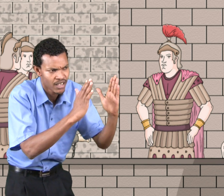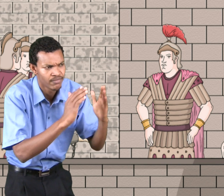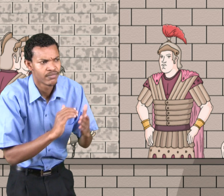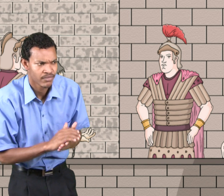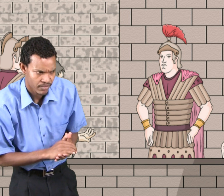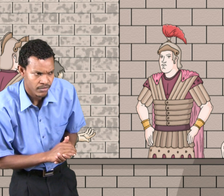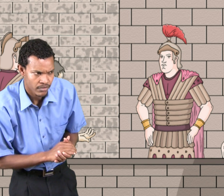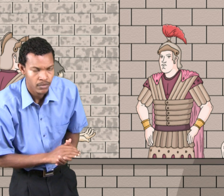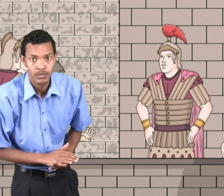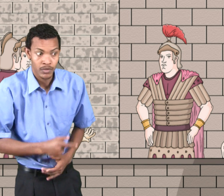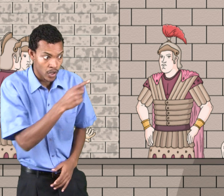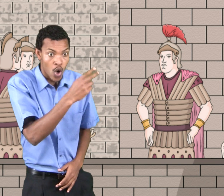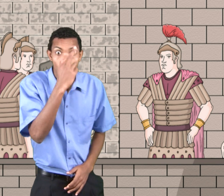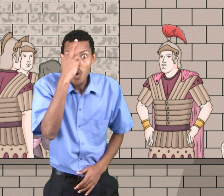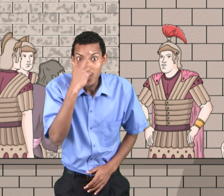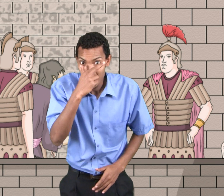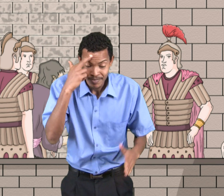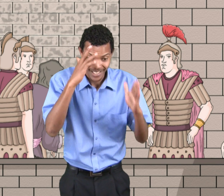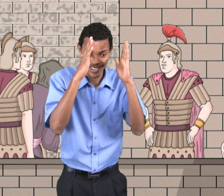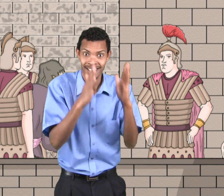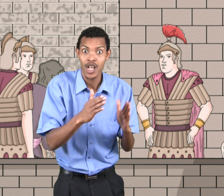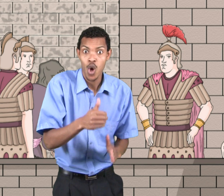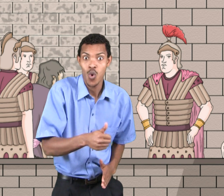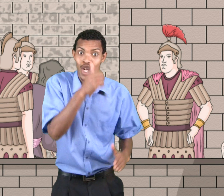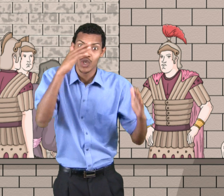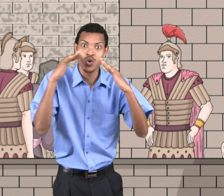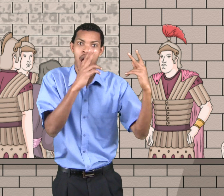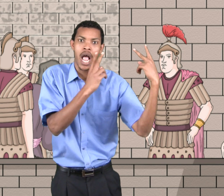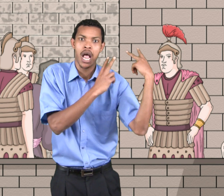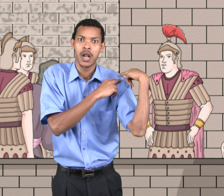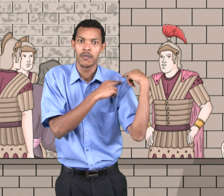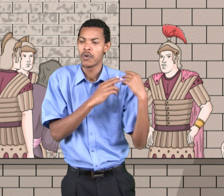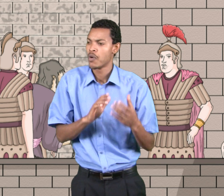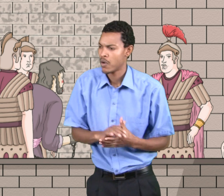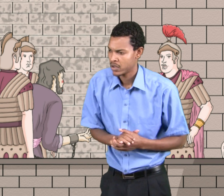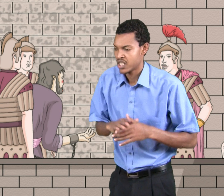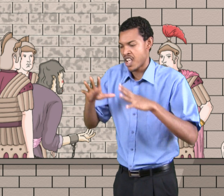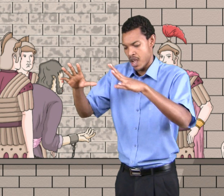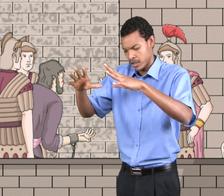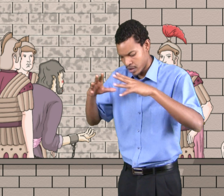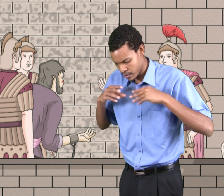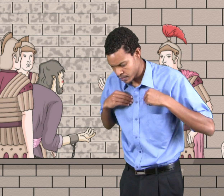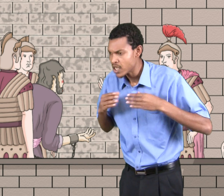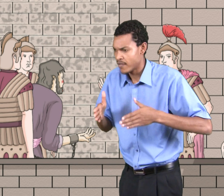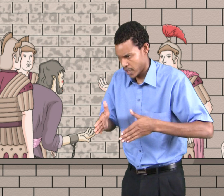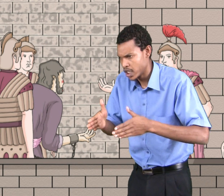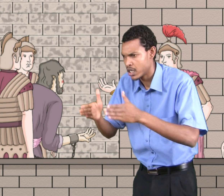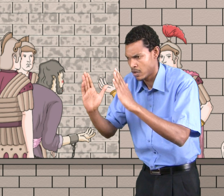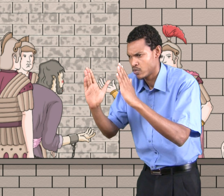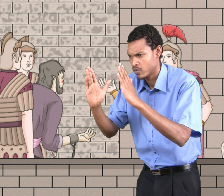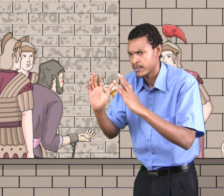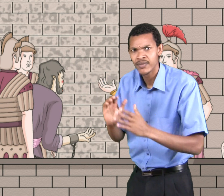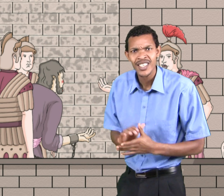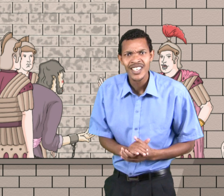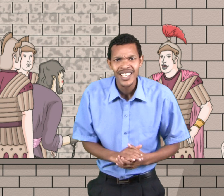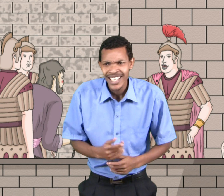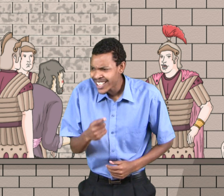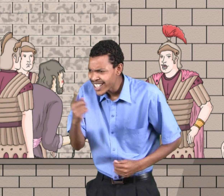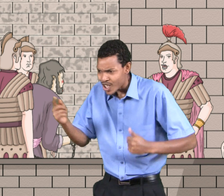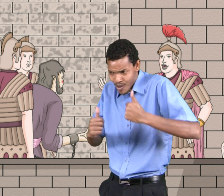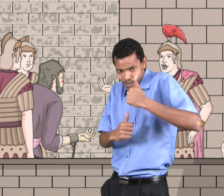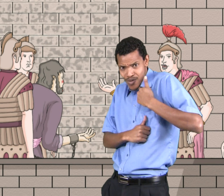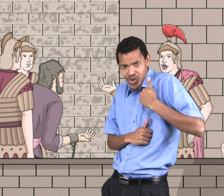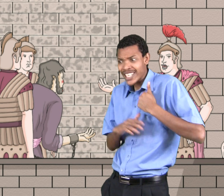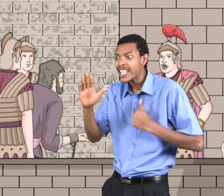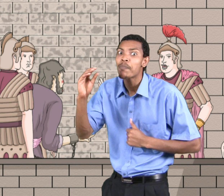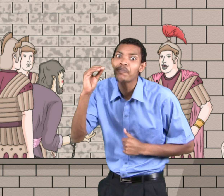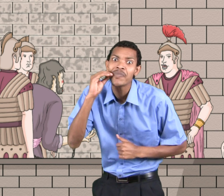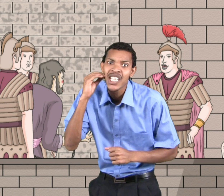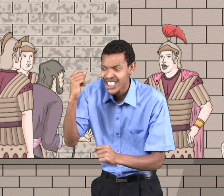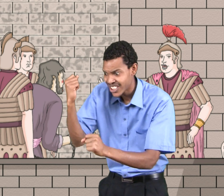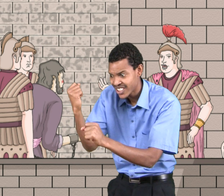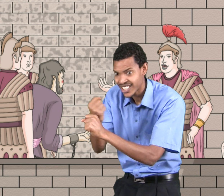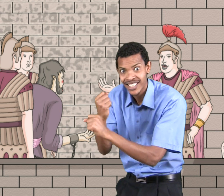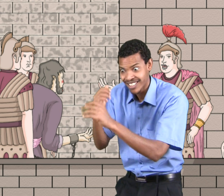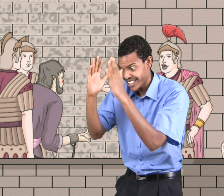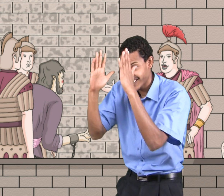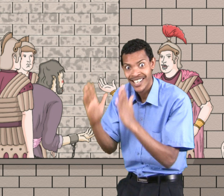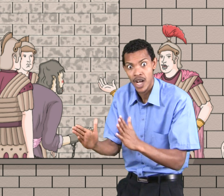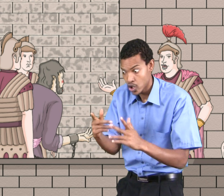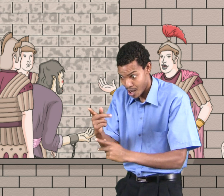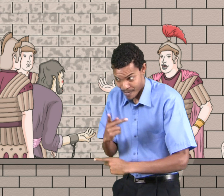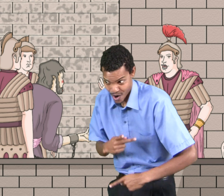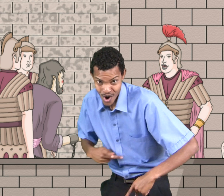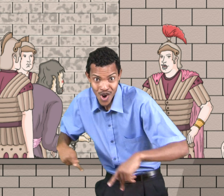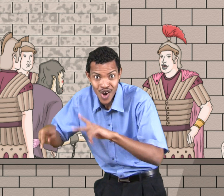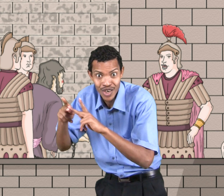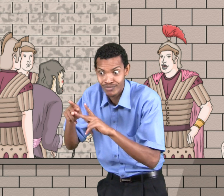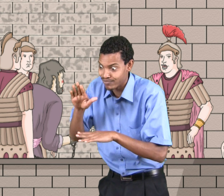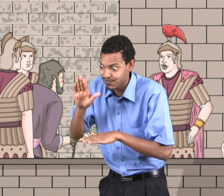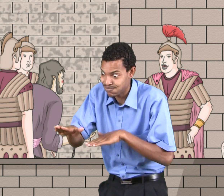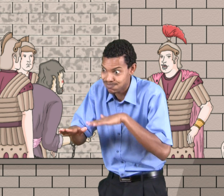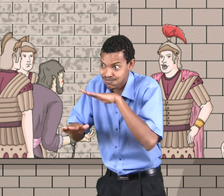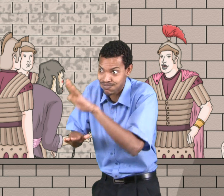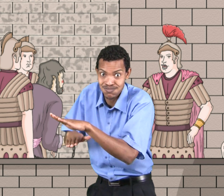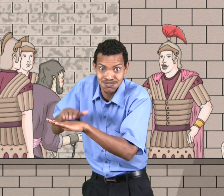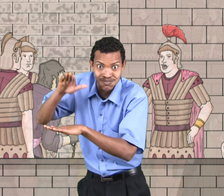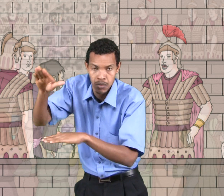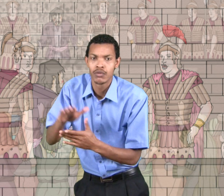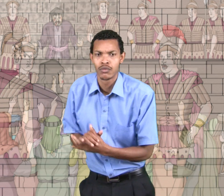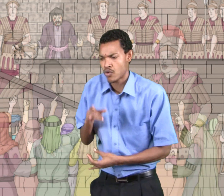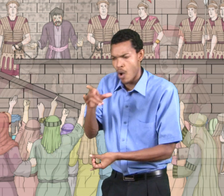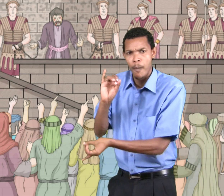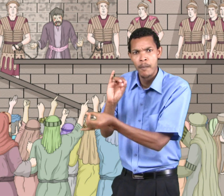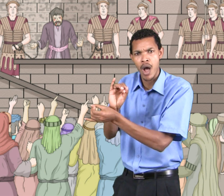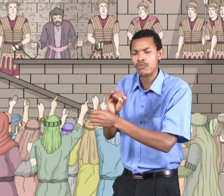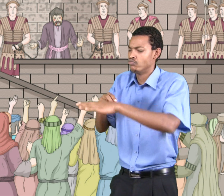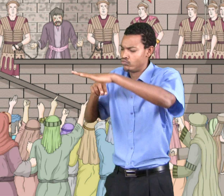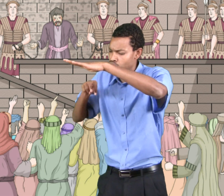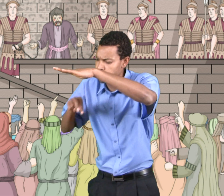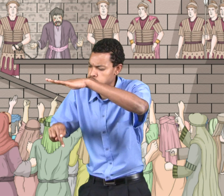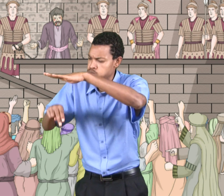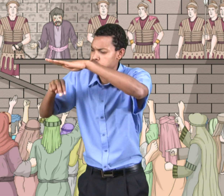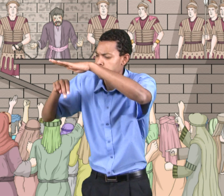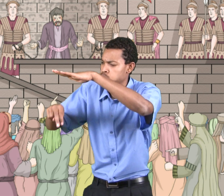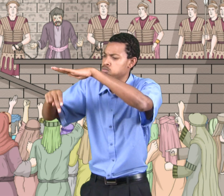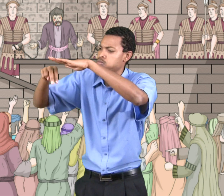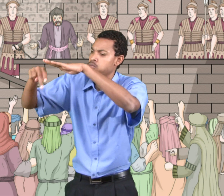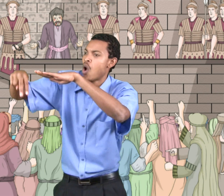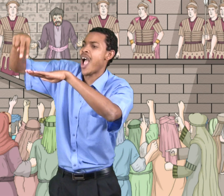Now I beg you to allow me to speak to the people.”